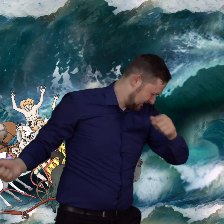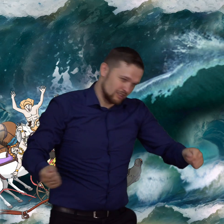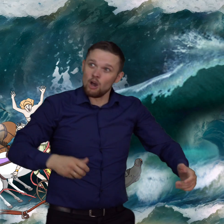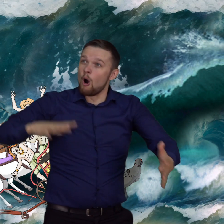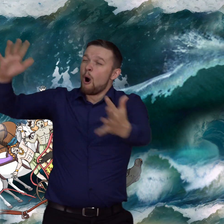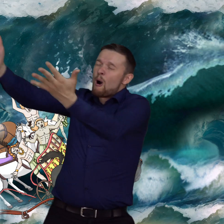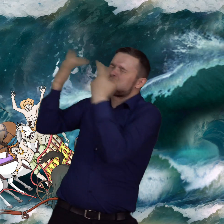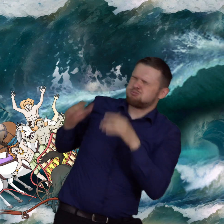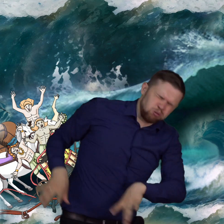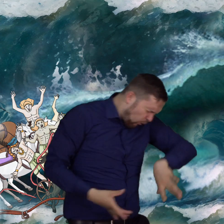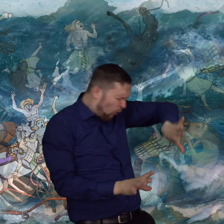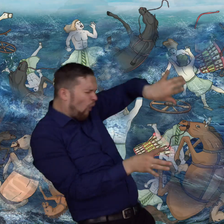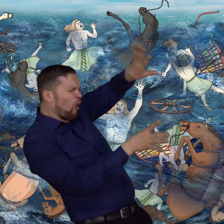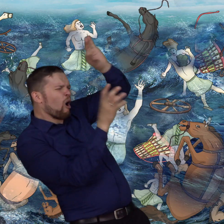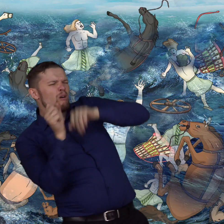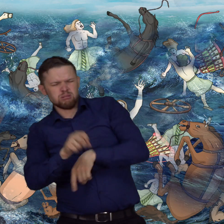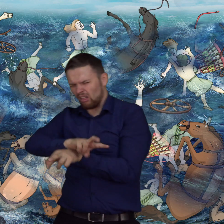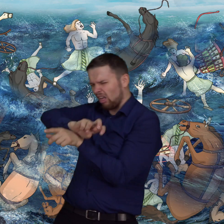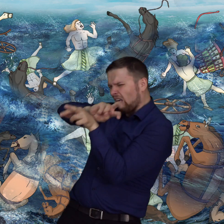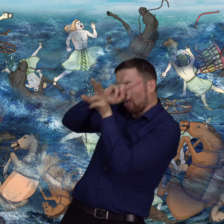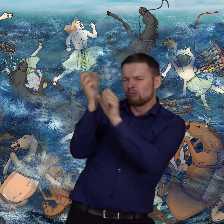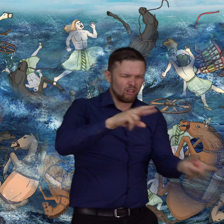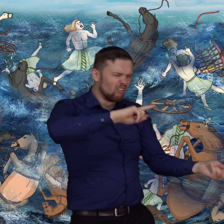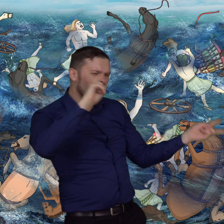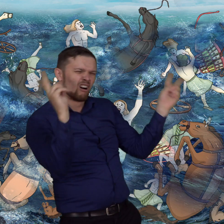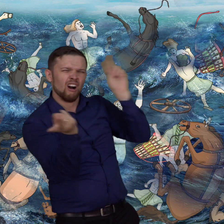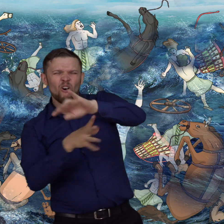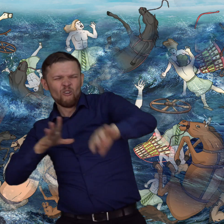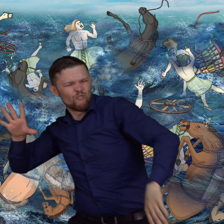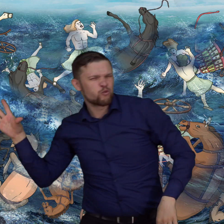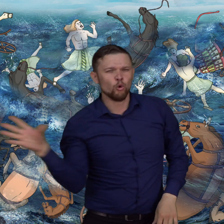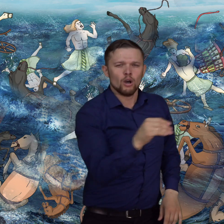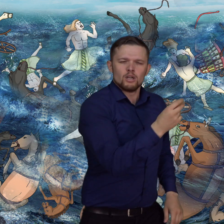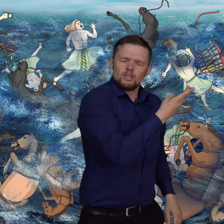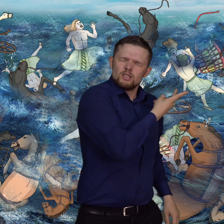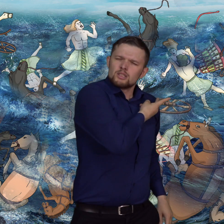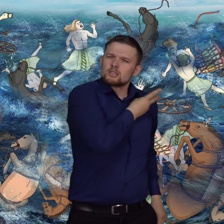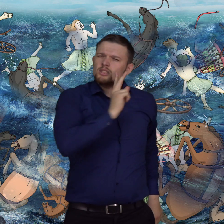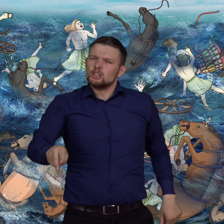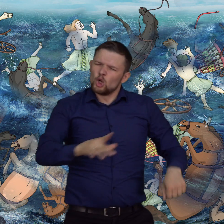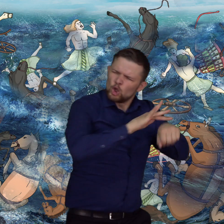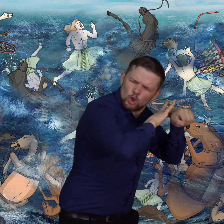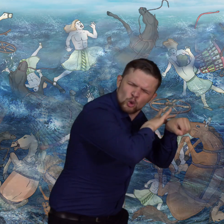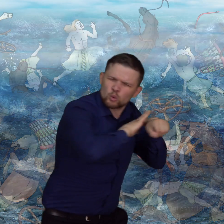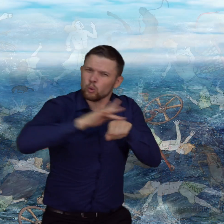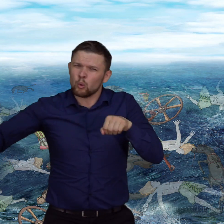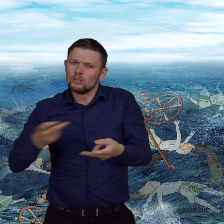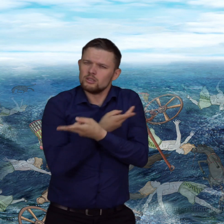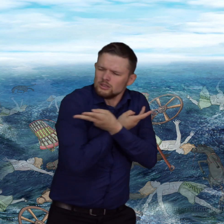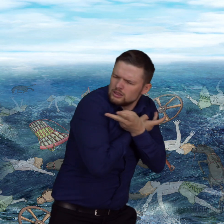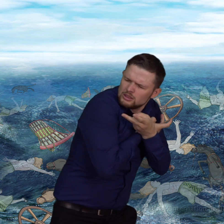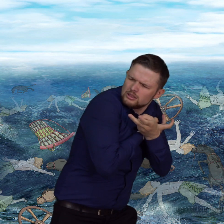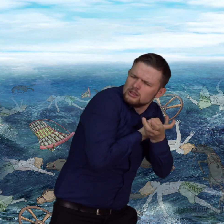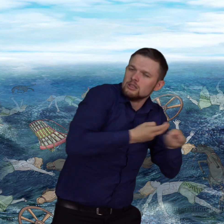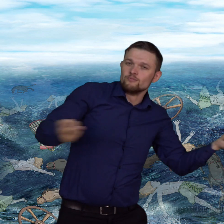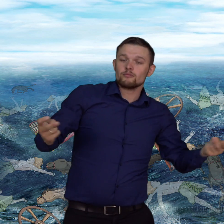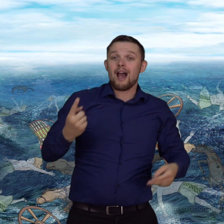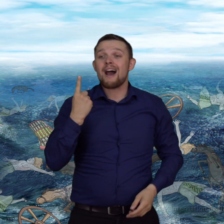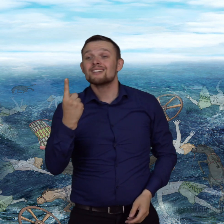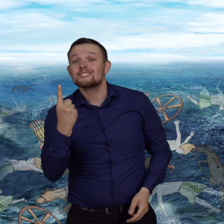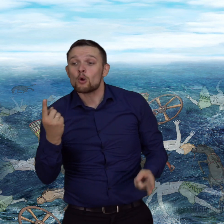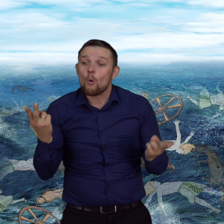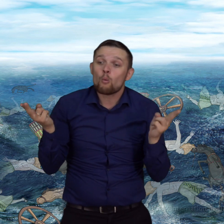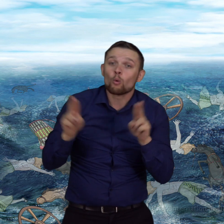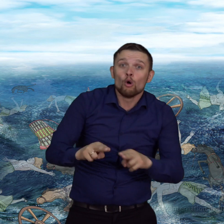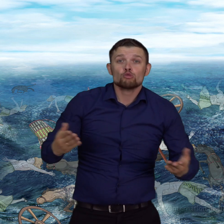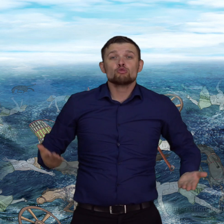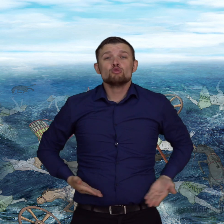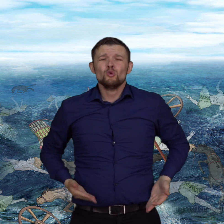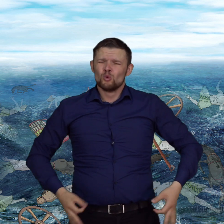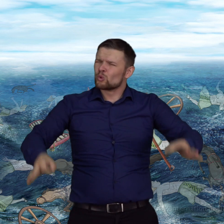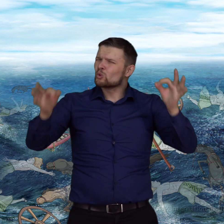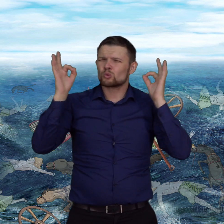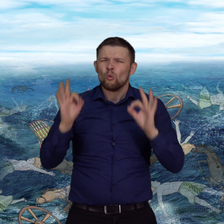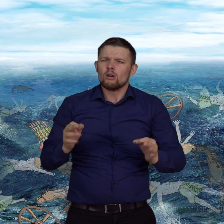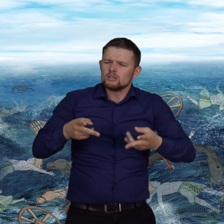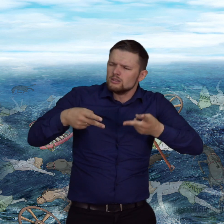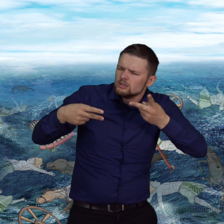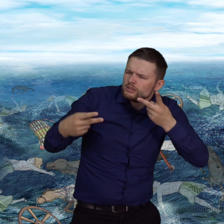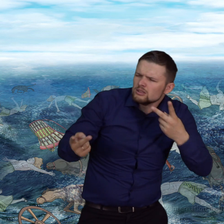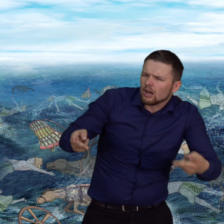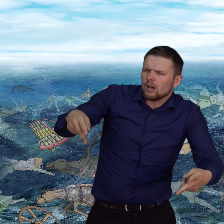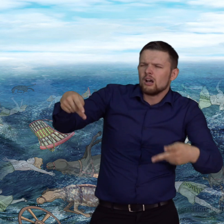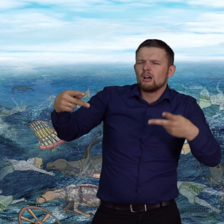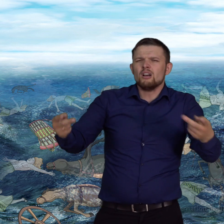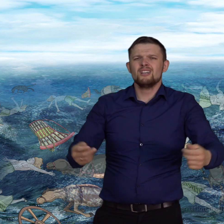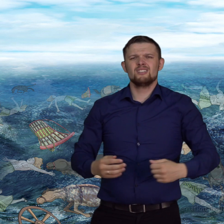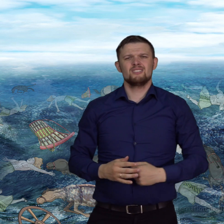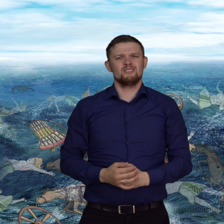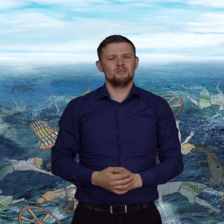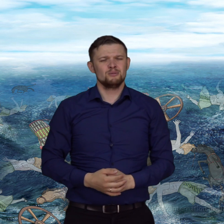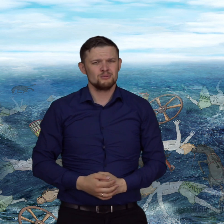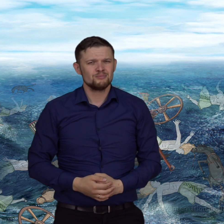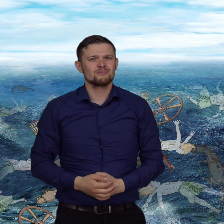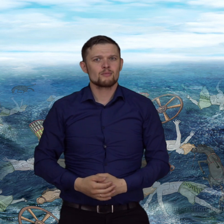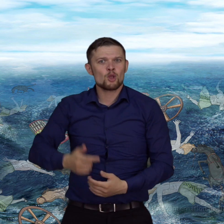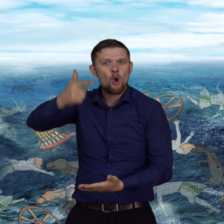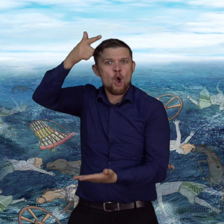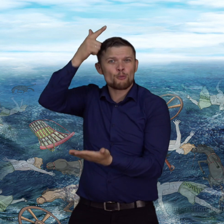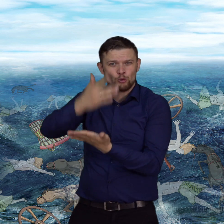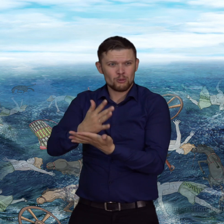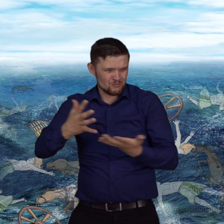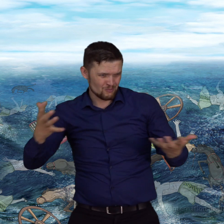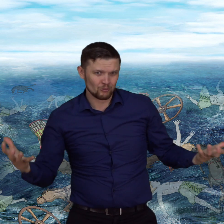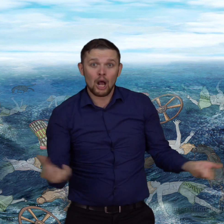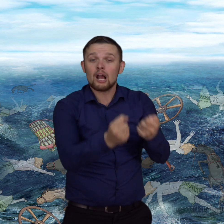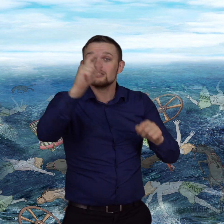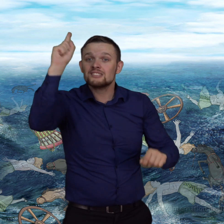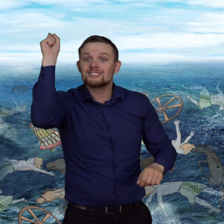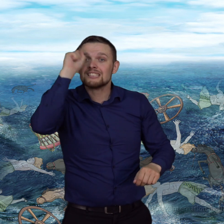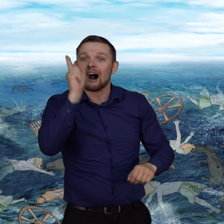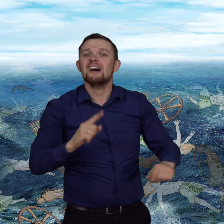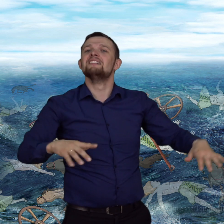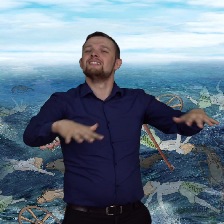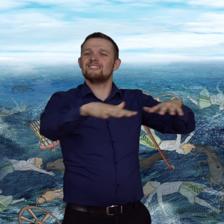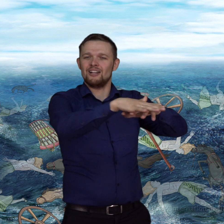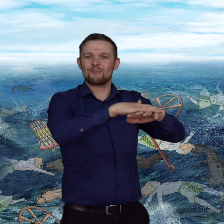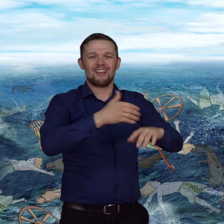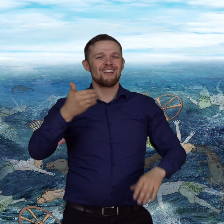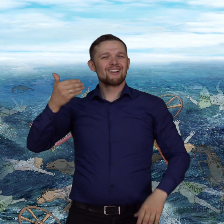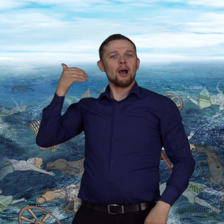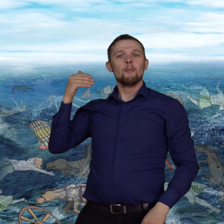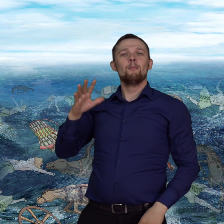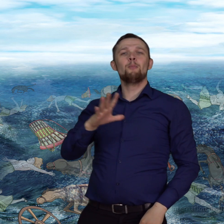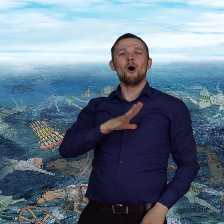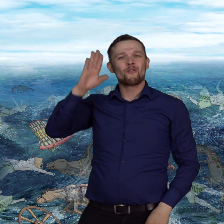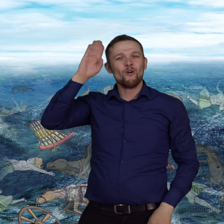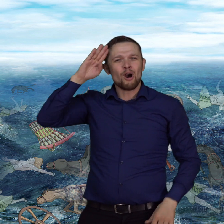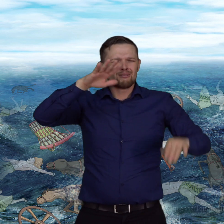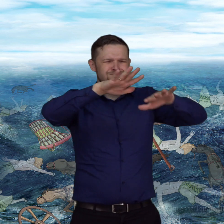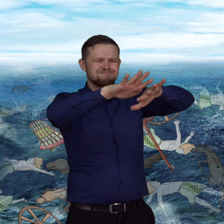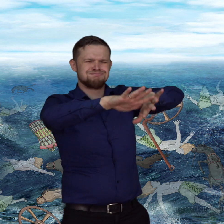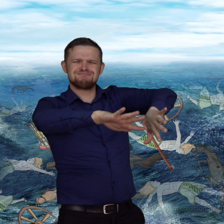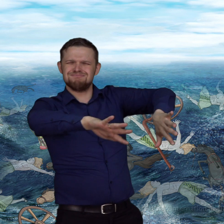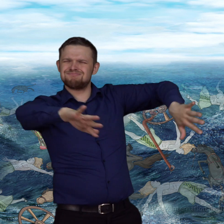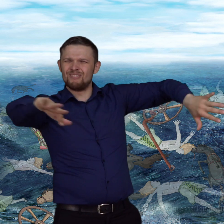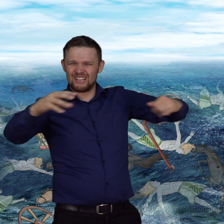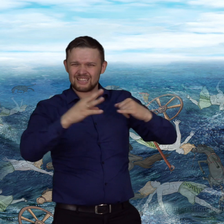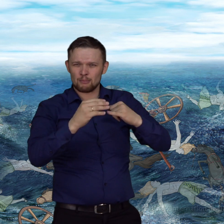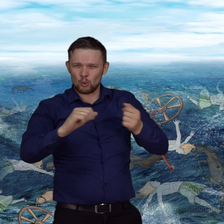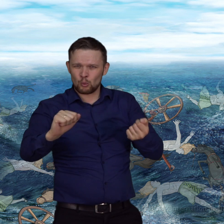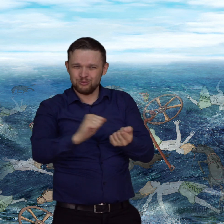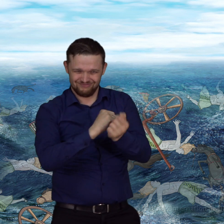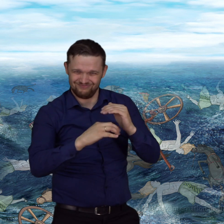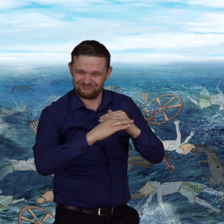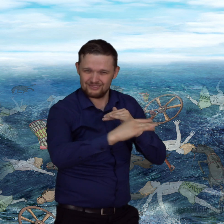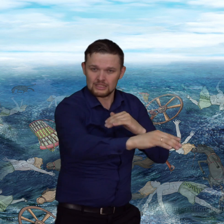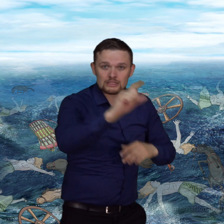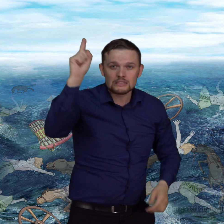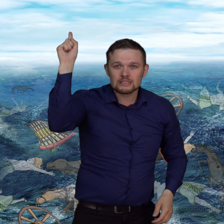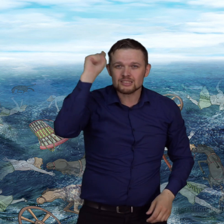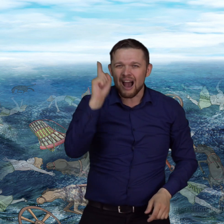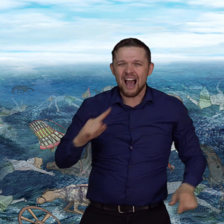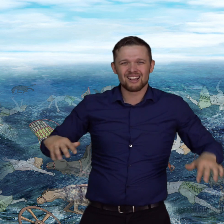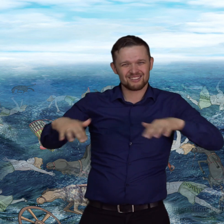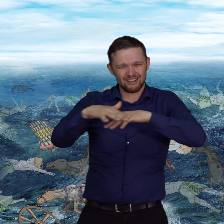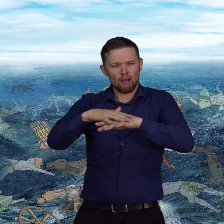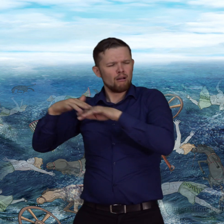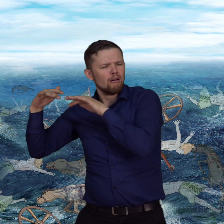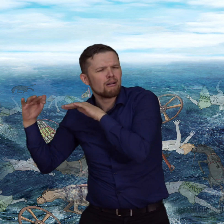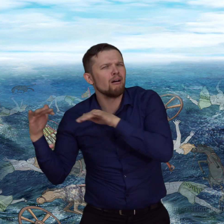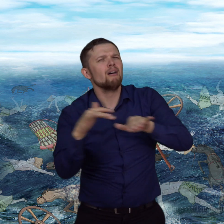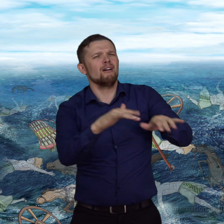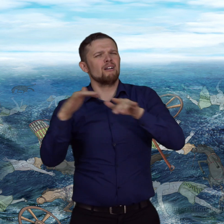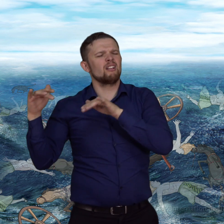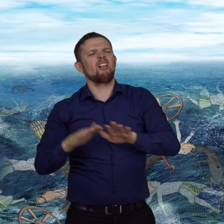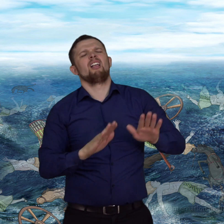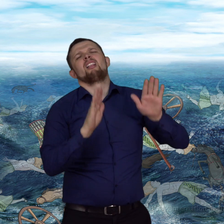The waters flowed back and covered the chariots and horsemen—the entire army of Pharaoh that had chased the Israelites into the sea.